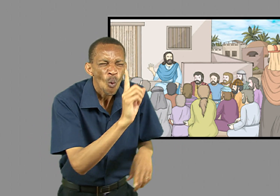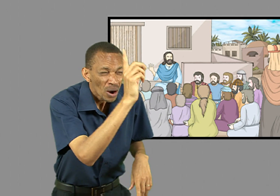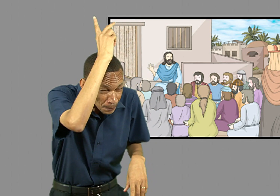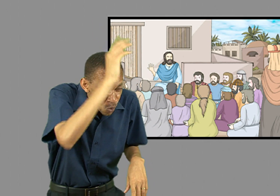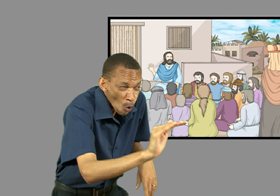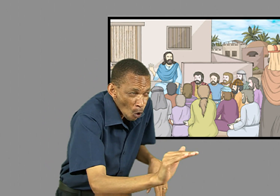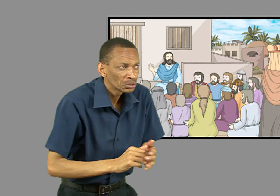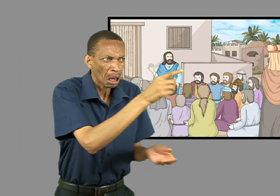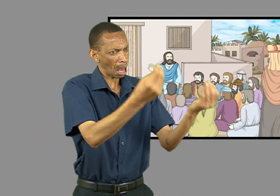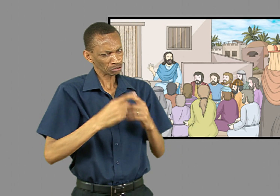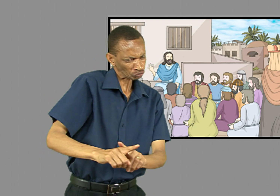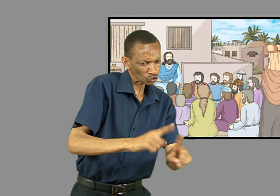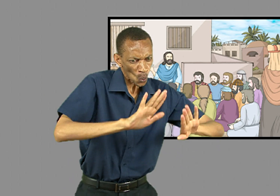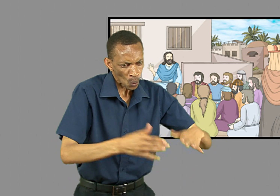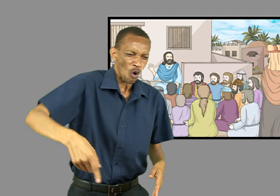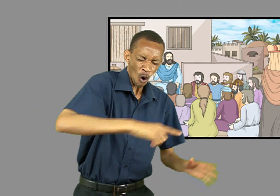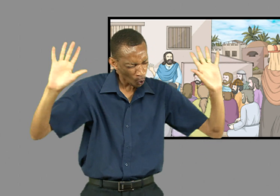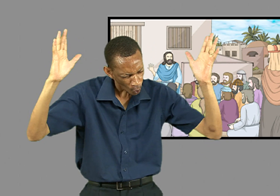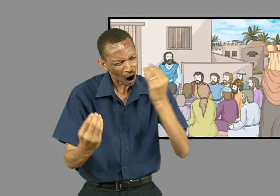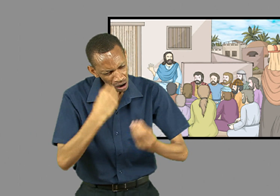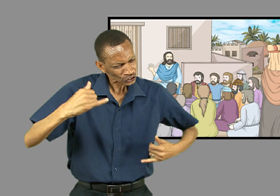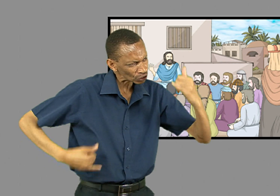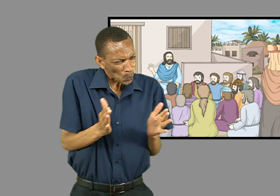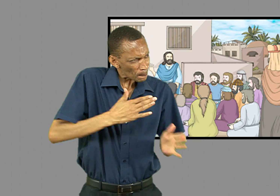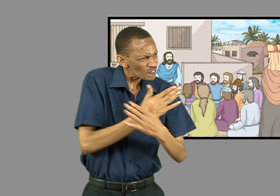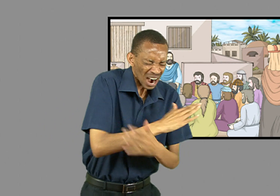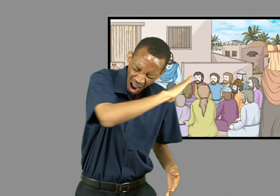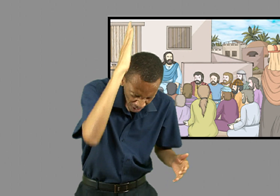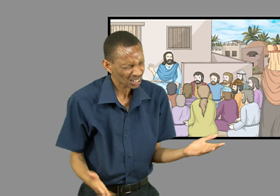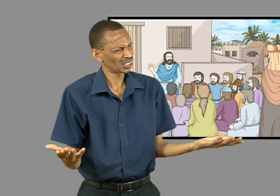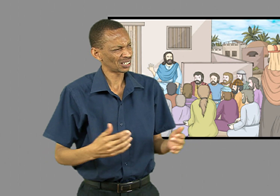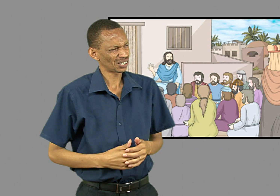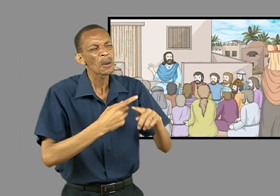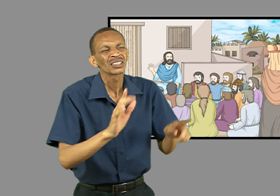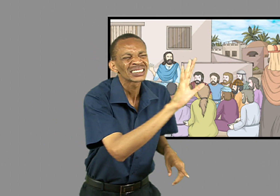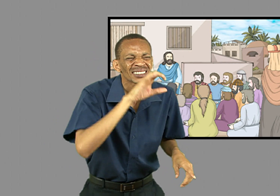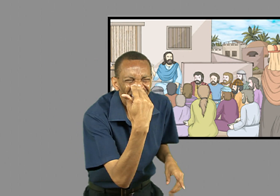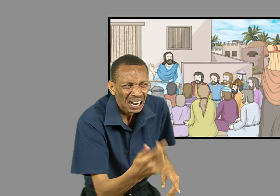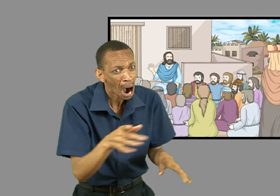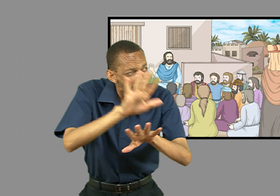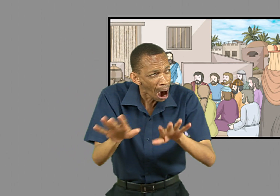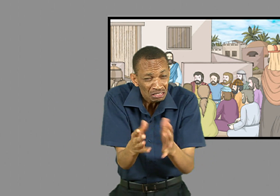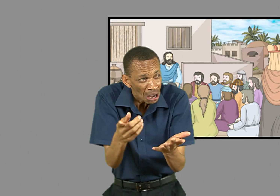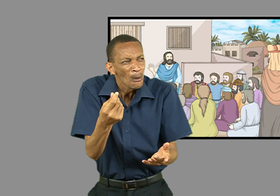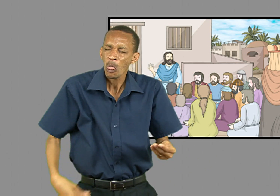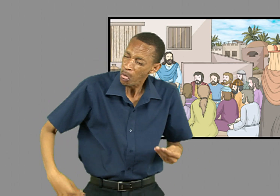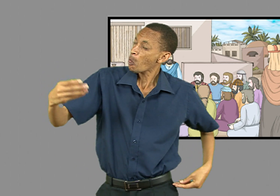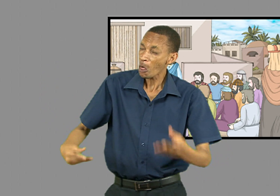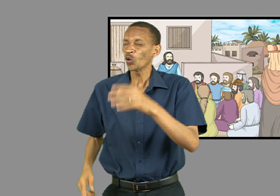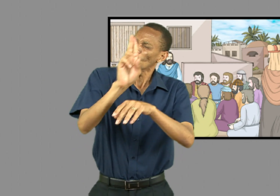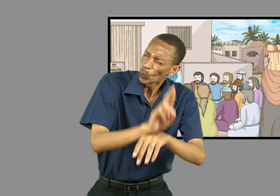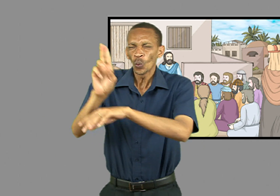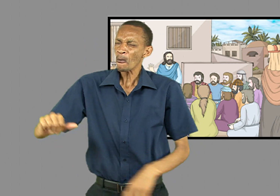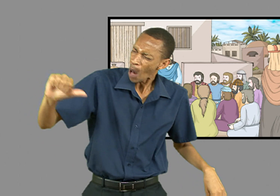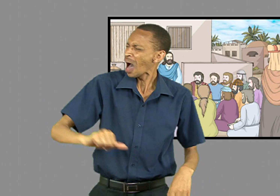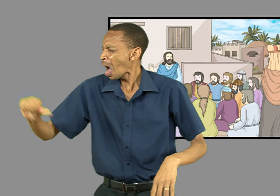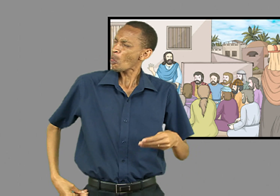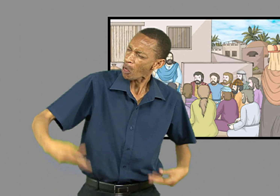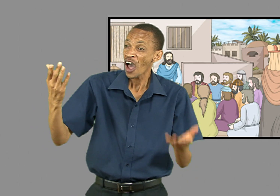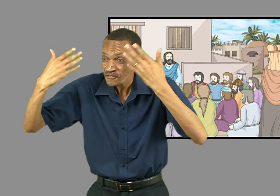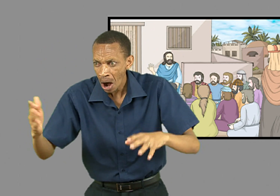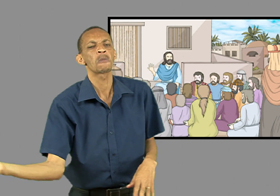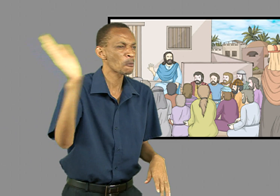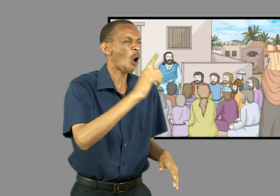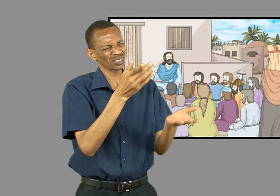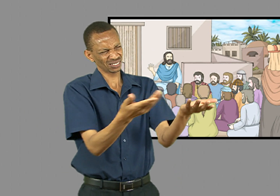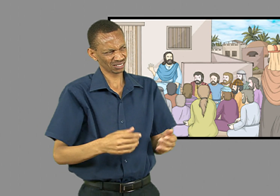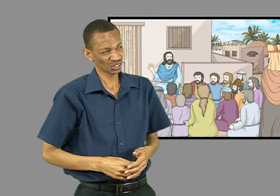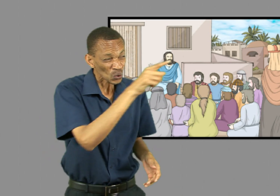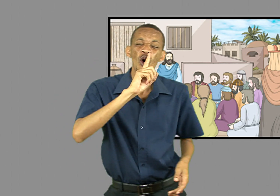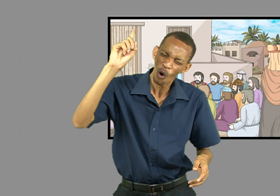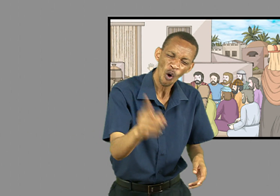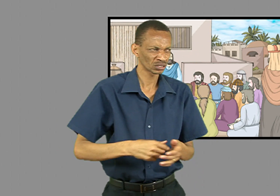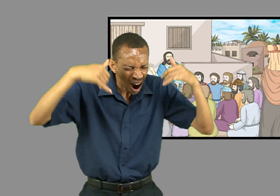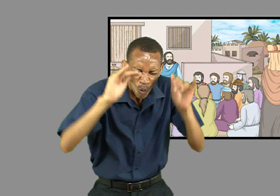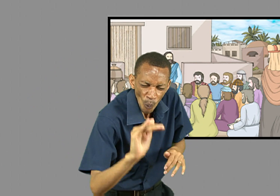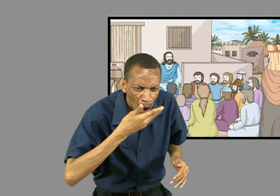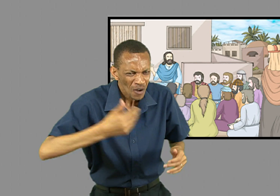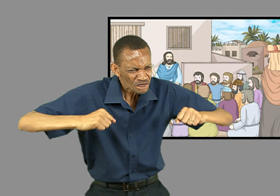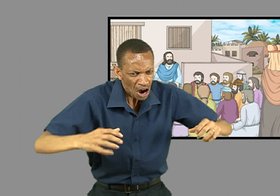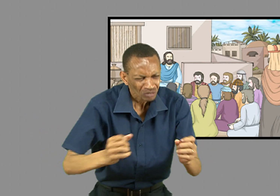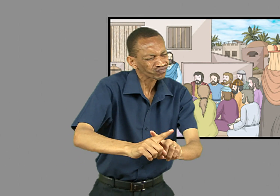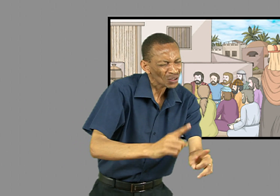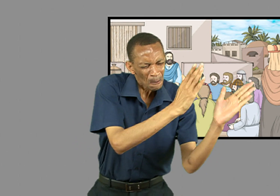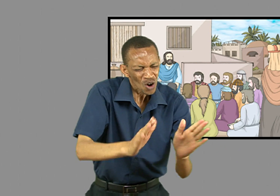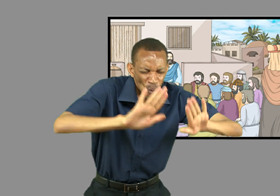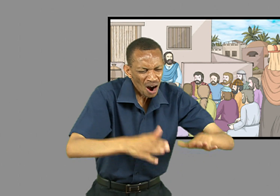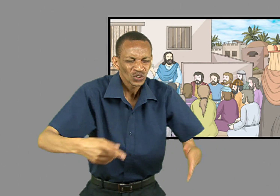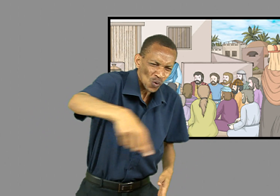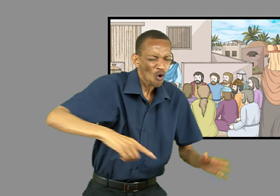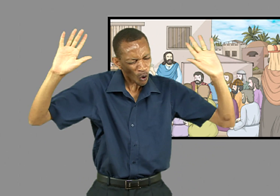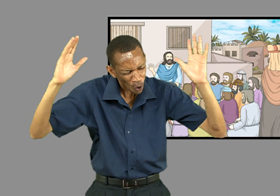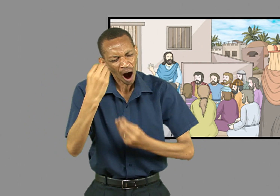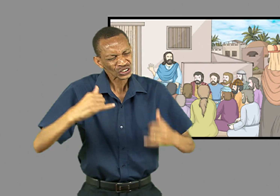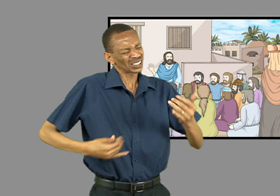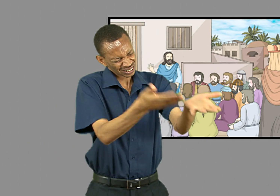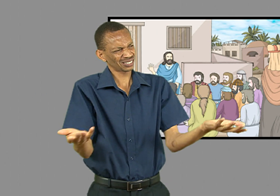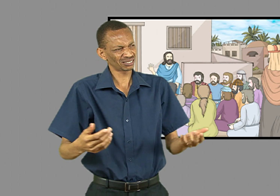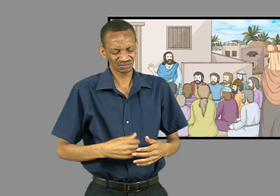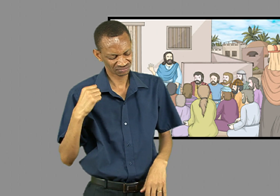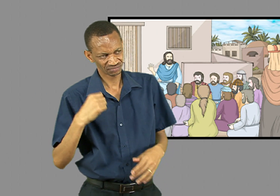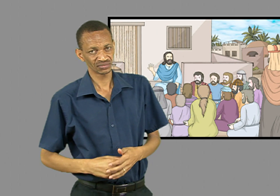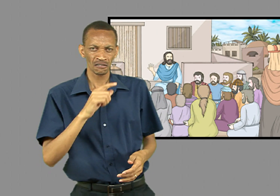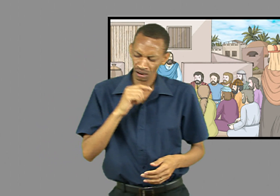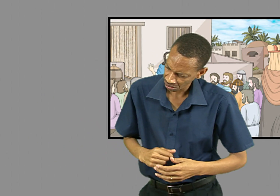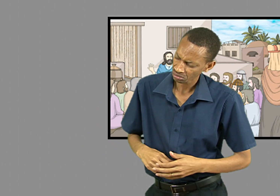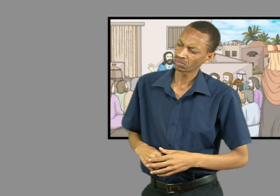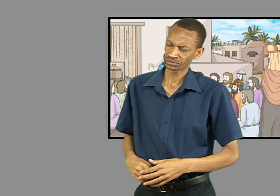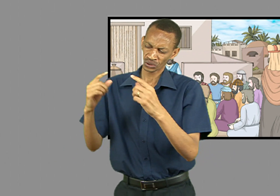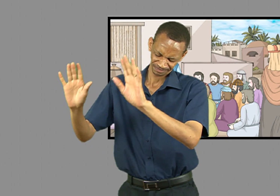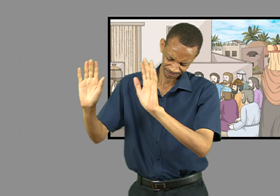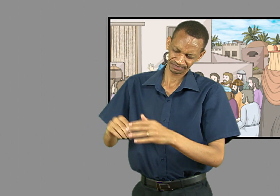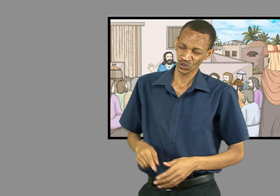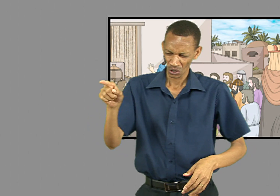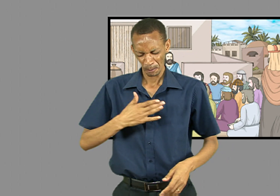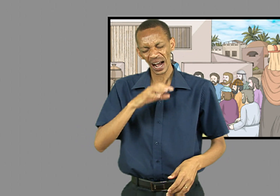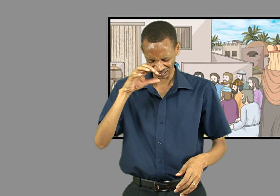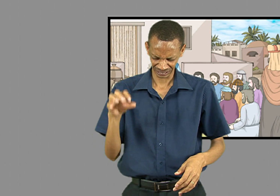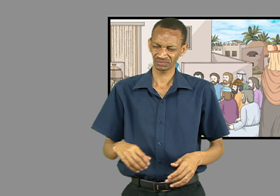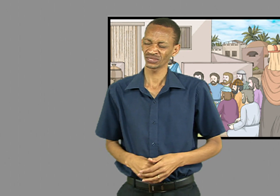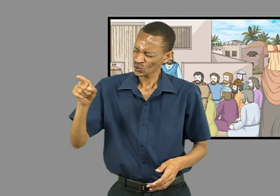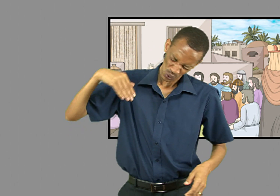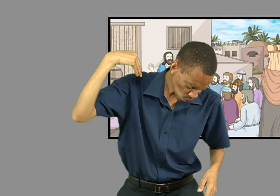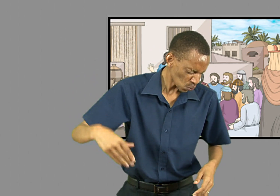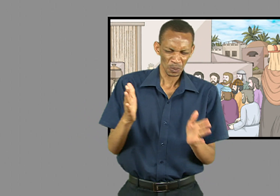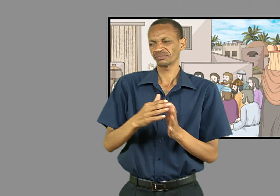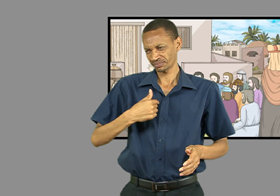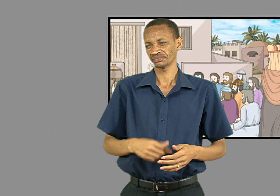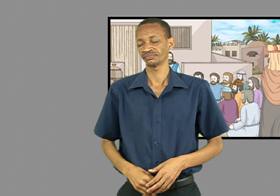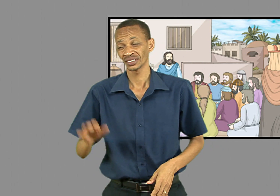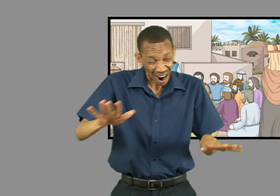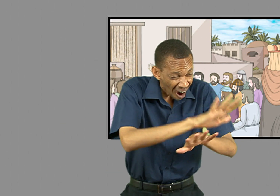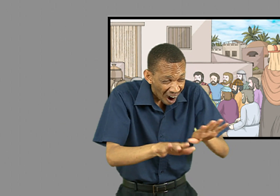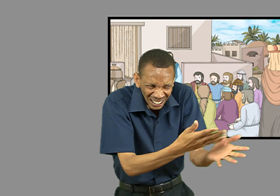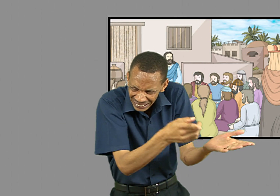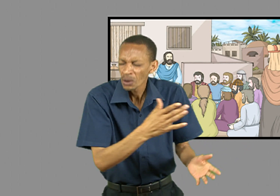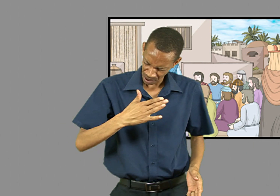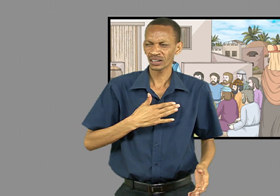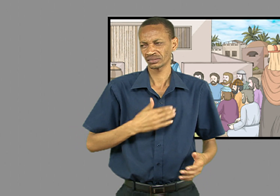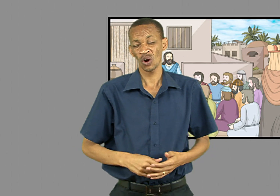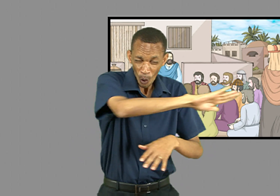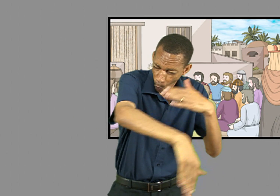Yet you never gave me even a young goat so I could celebrate with my friends. But when this son of yours returns from squandering your wealth with prostitutes, you kill the fattened calf for him!’